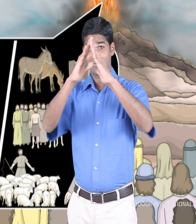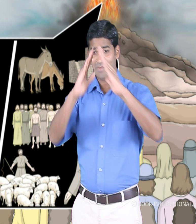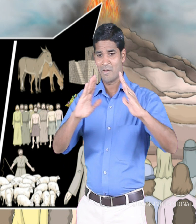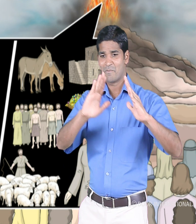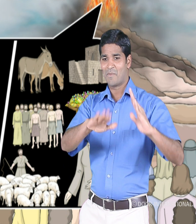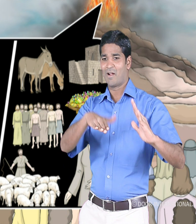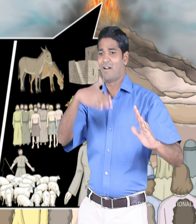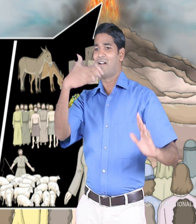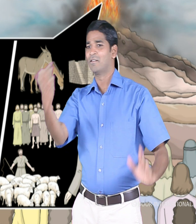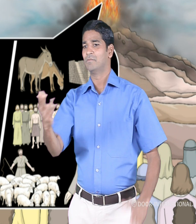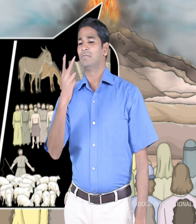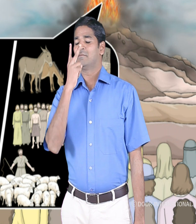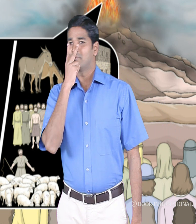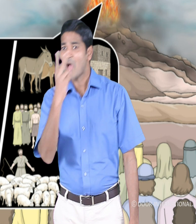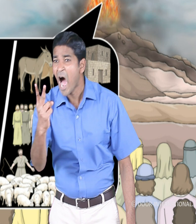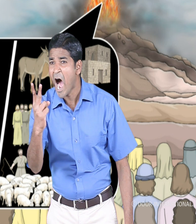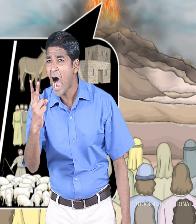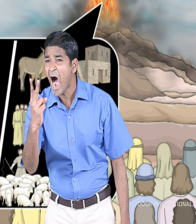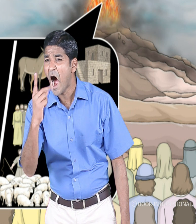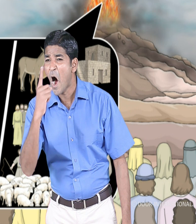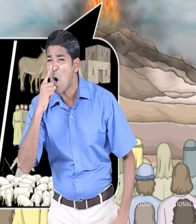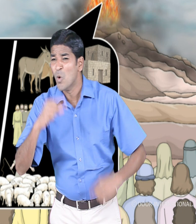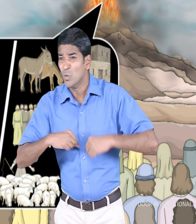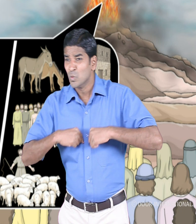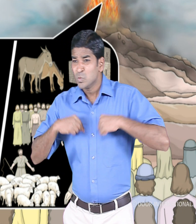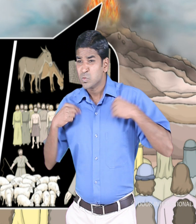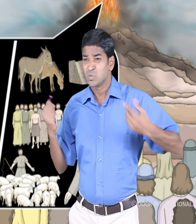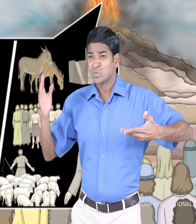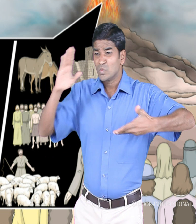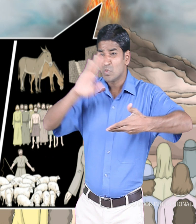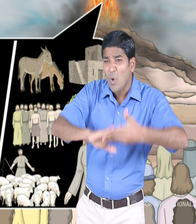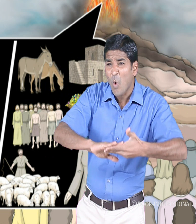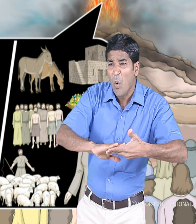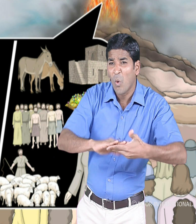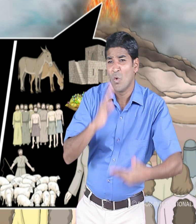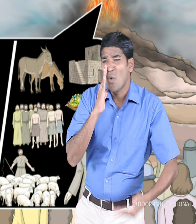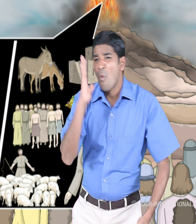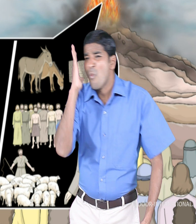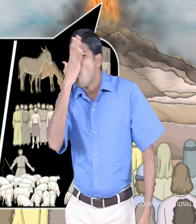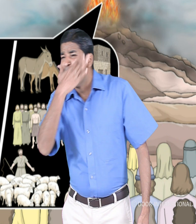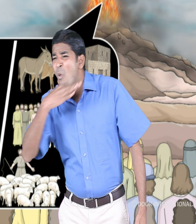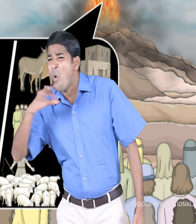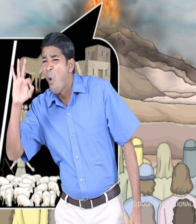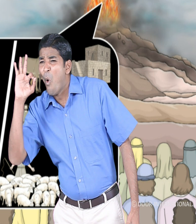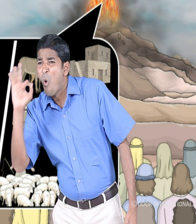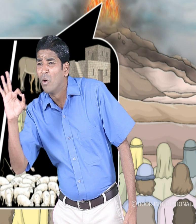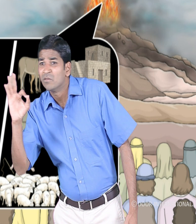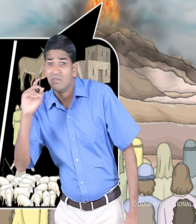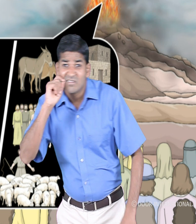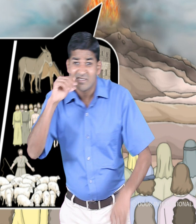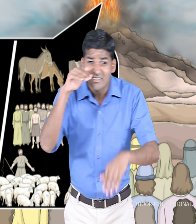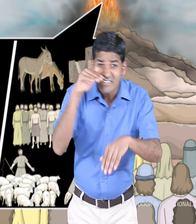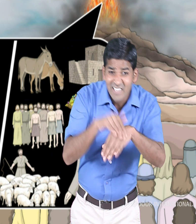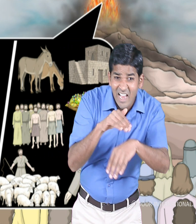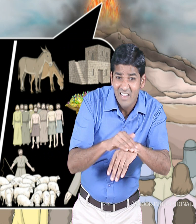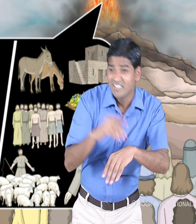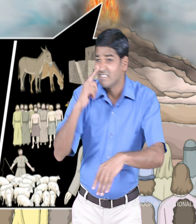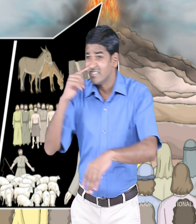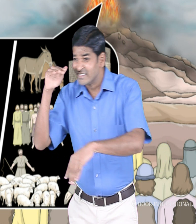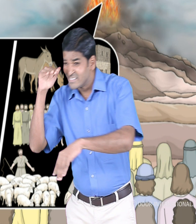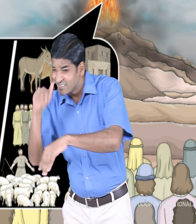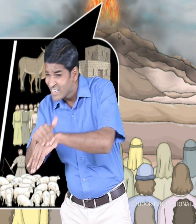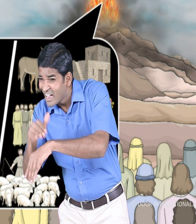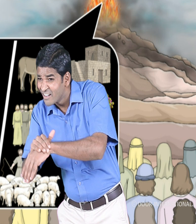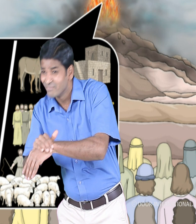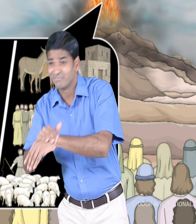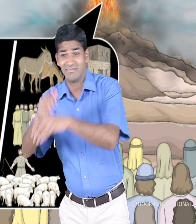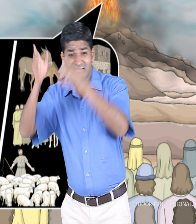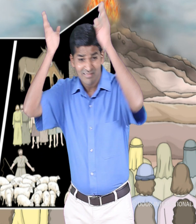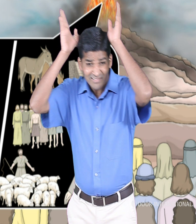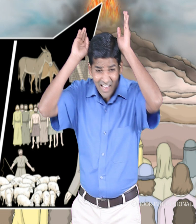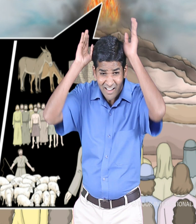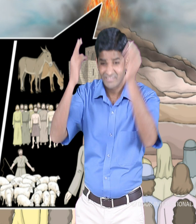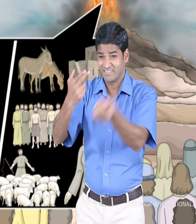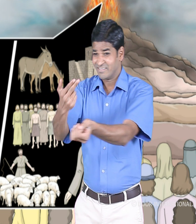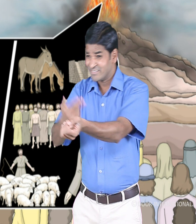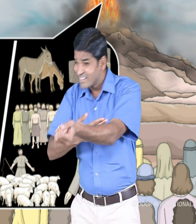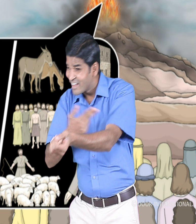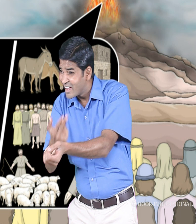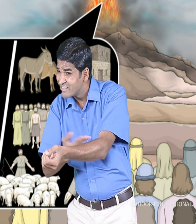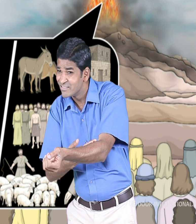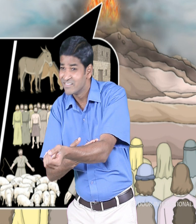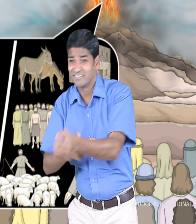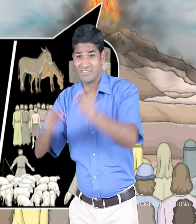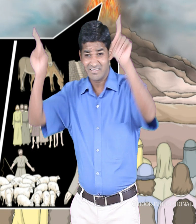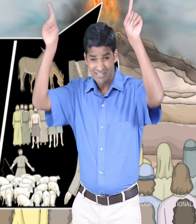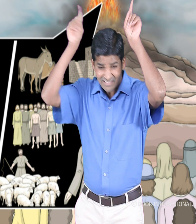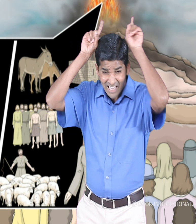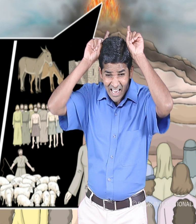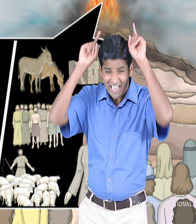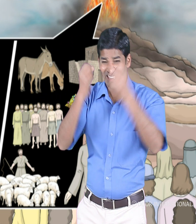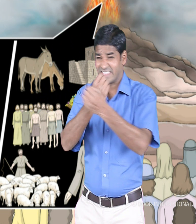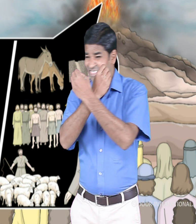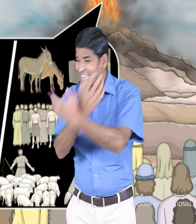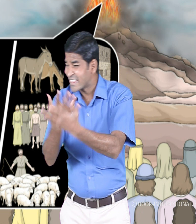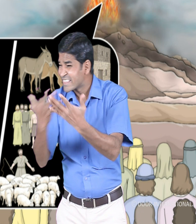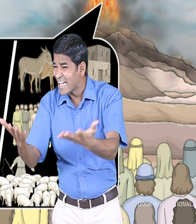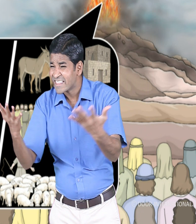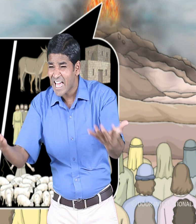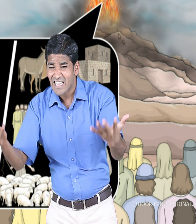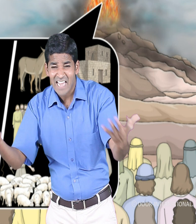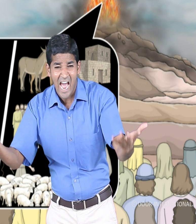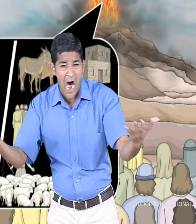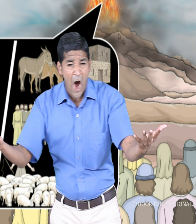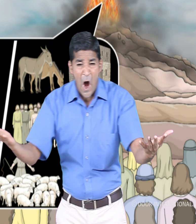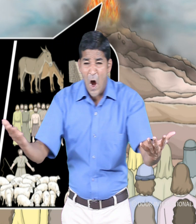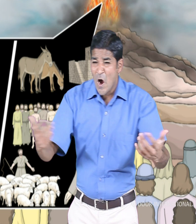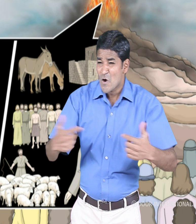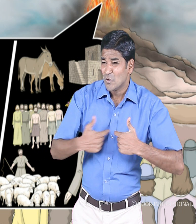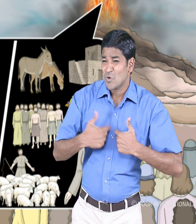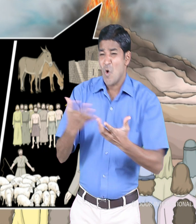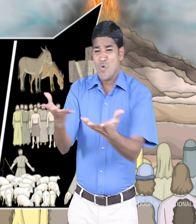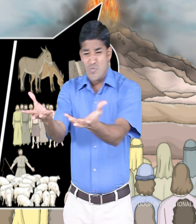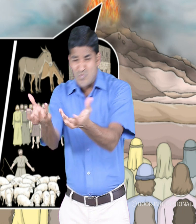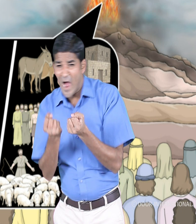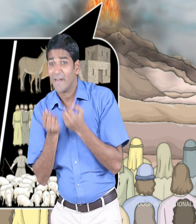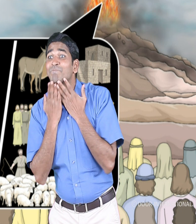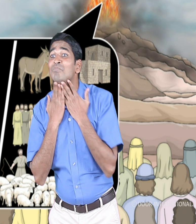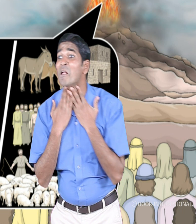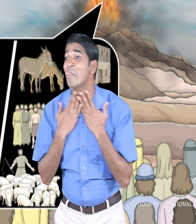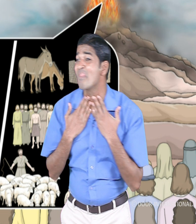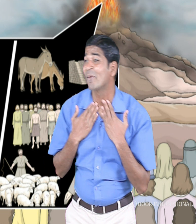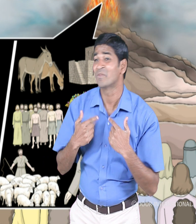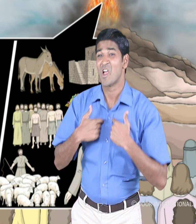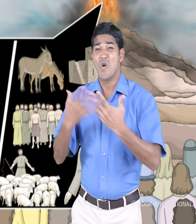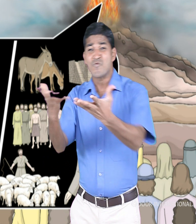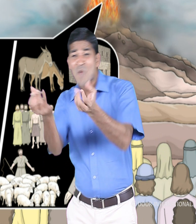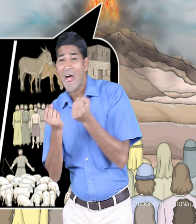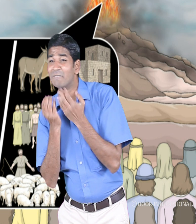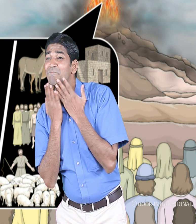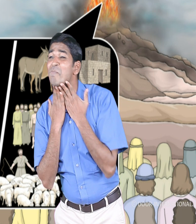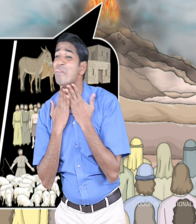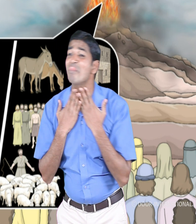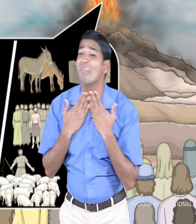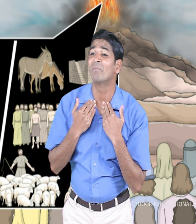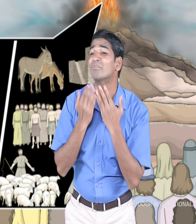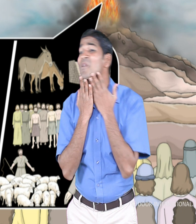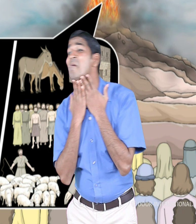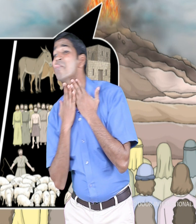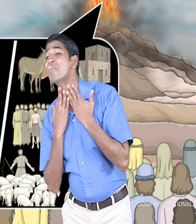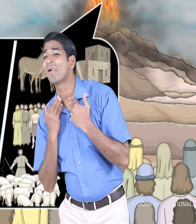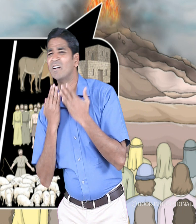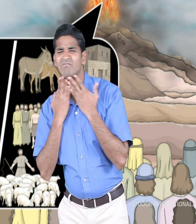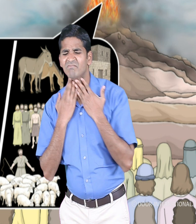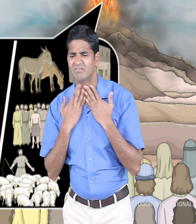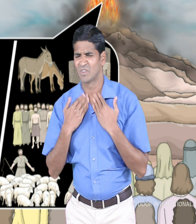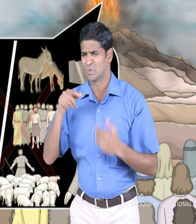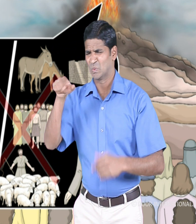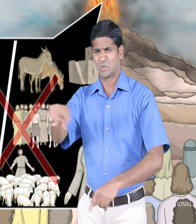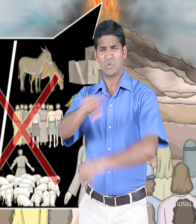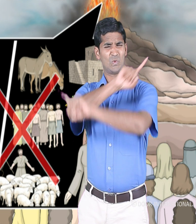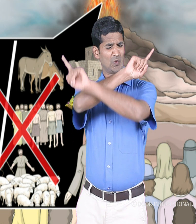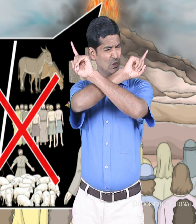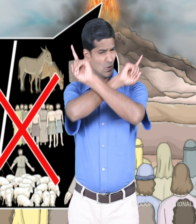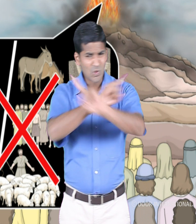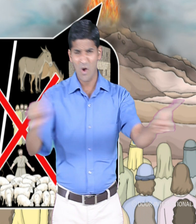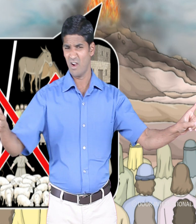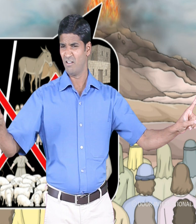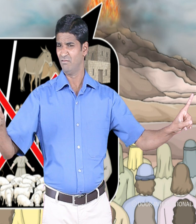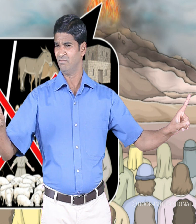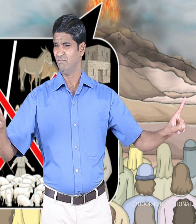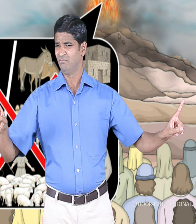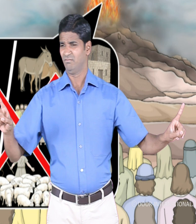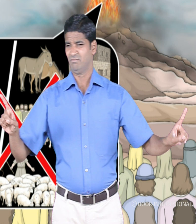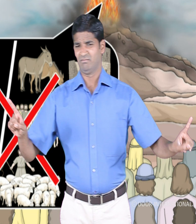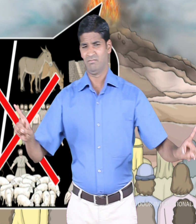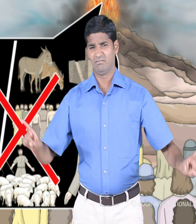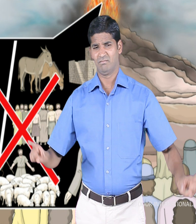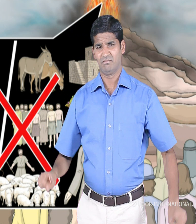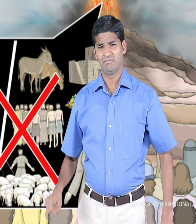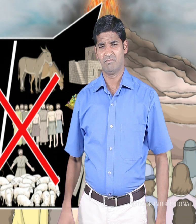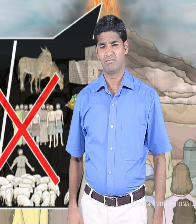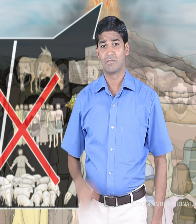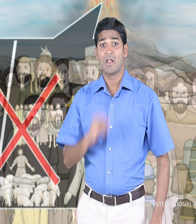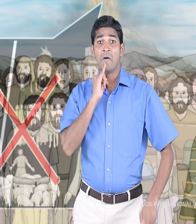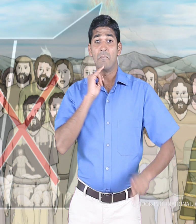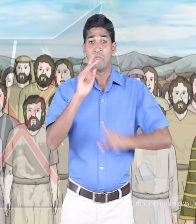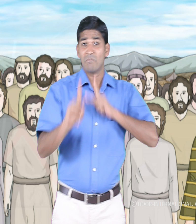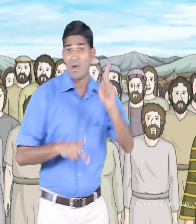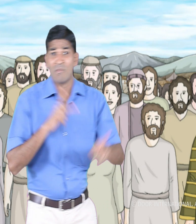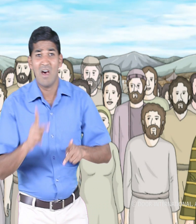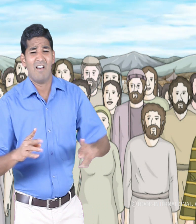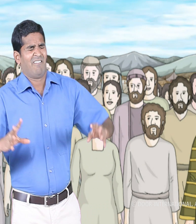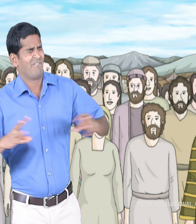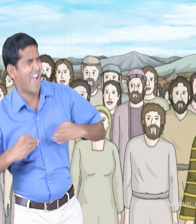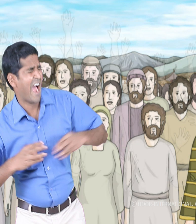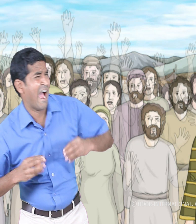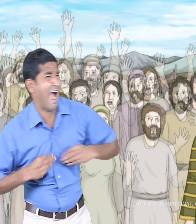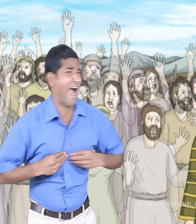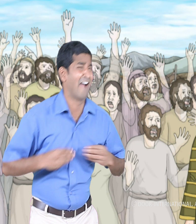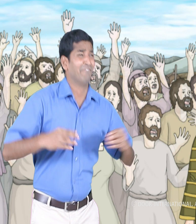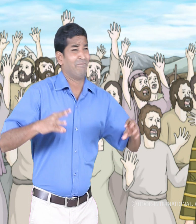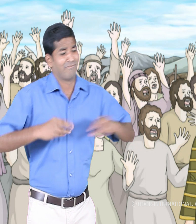You shall not covet your neighbor’s wife, or his manservant or maidservant, or his ox or donkey, or anything that belongs to your neighbor.”